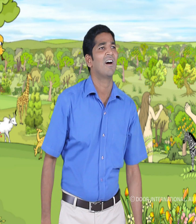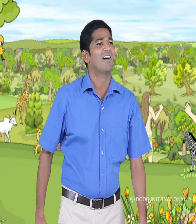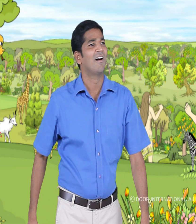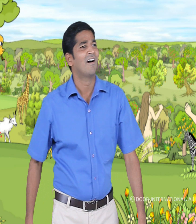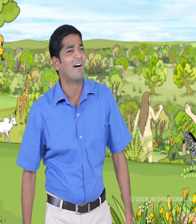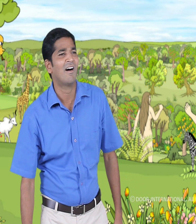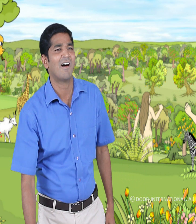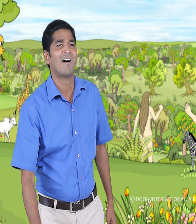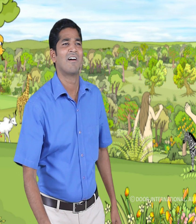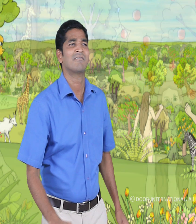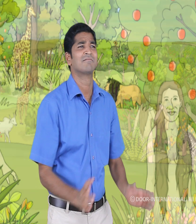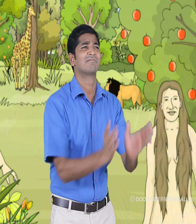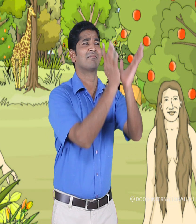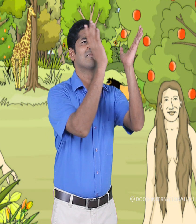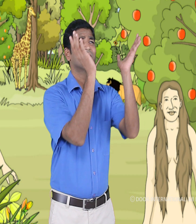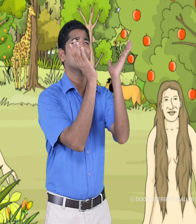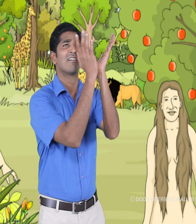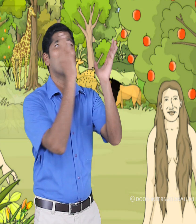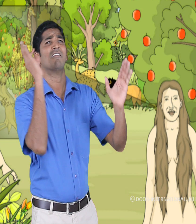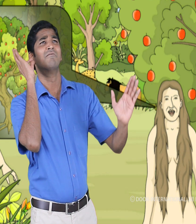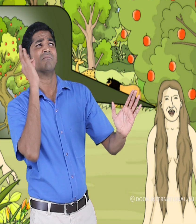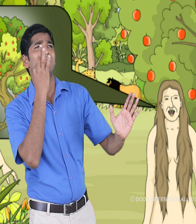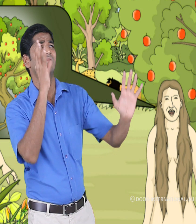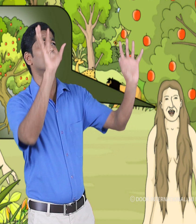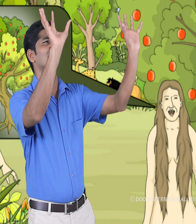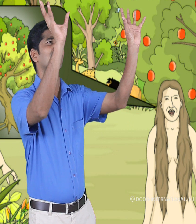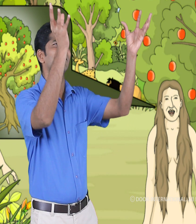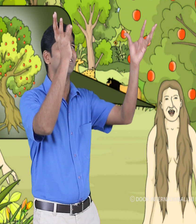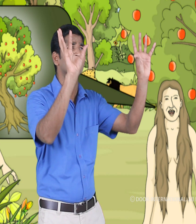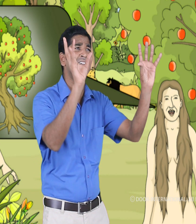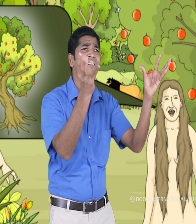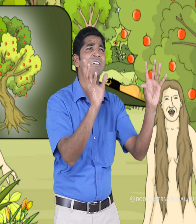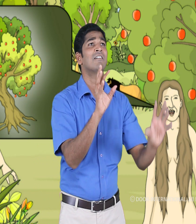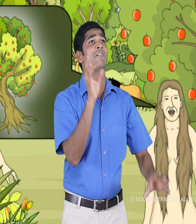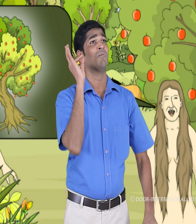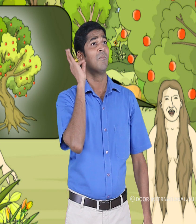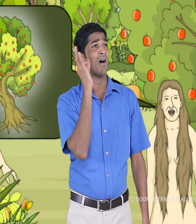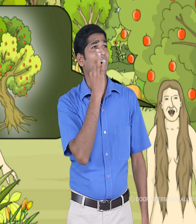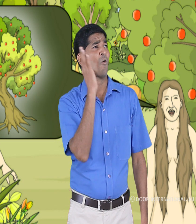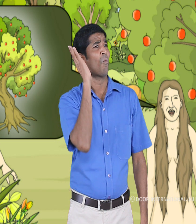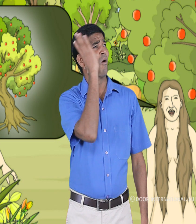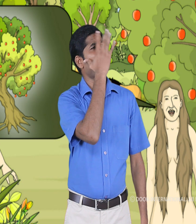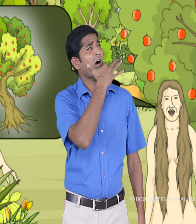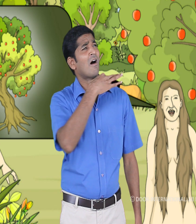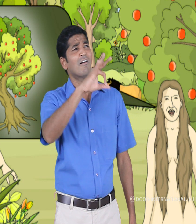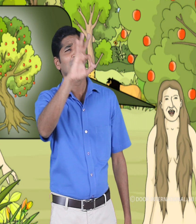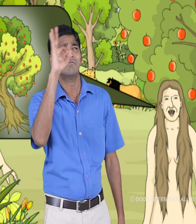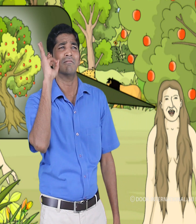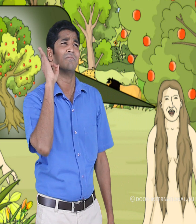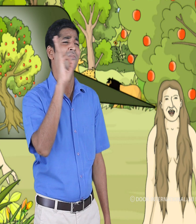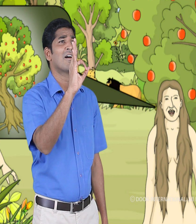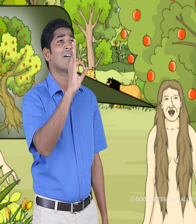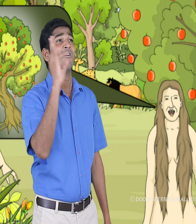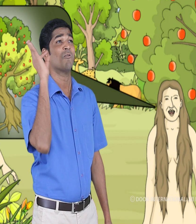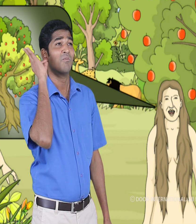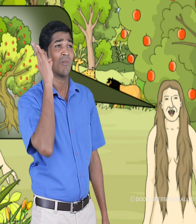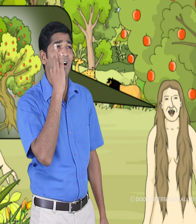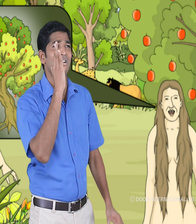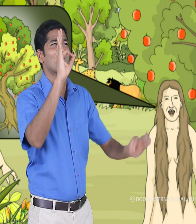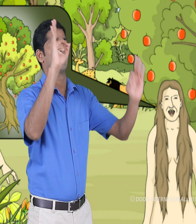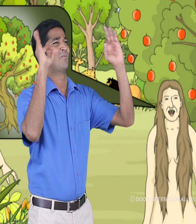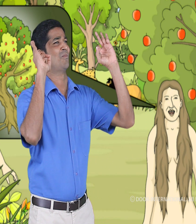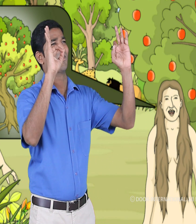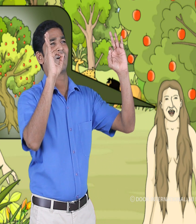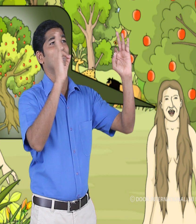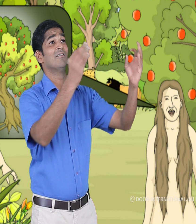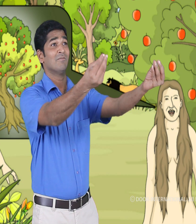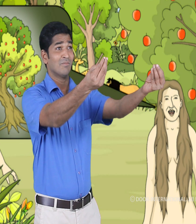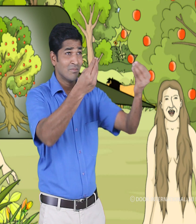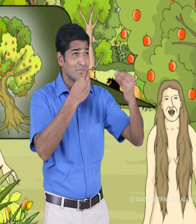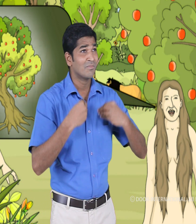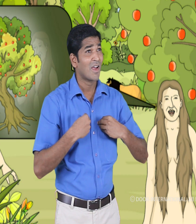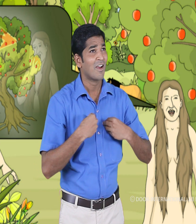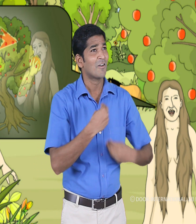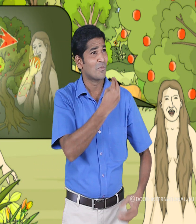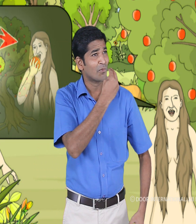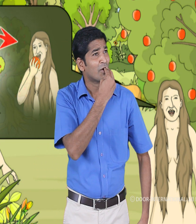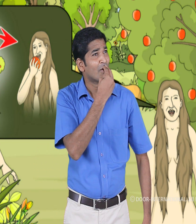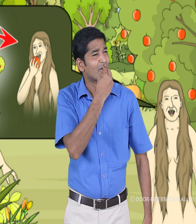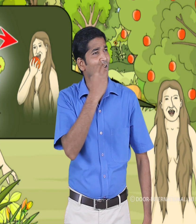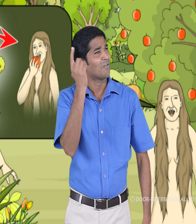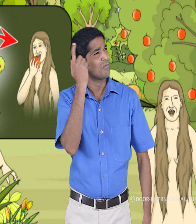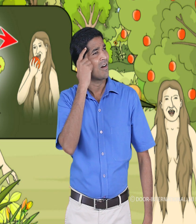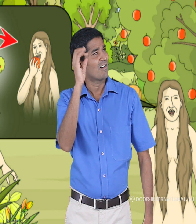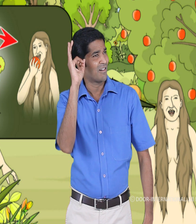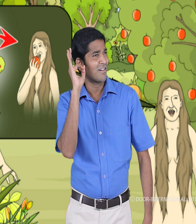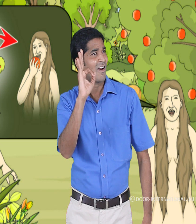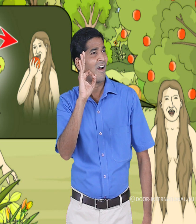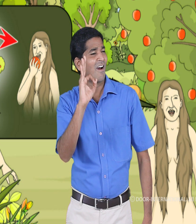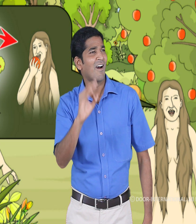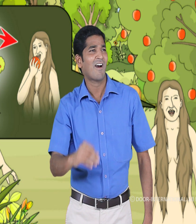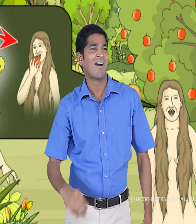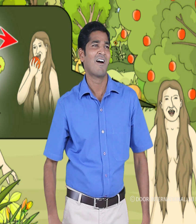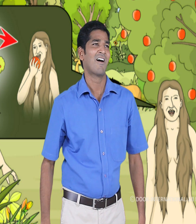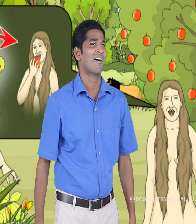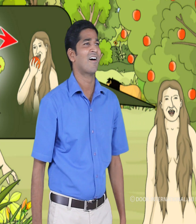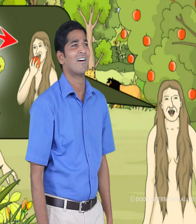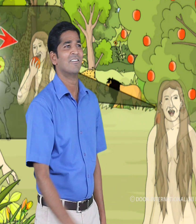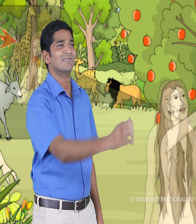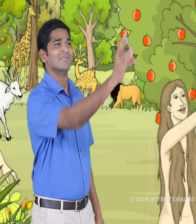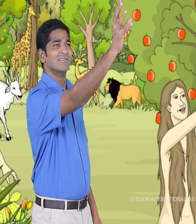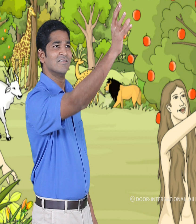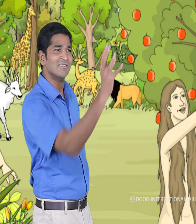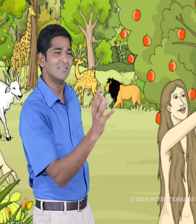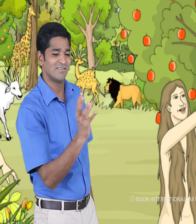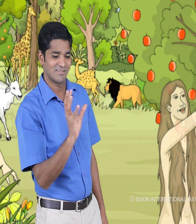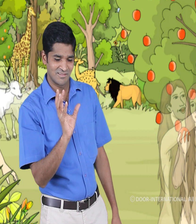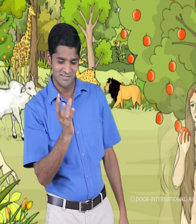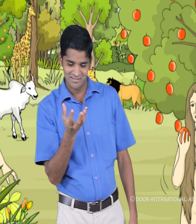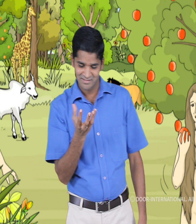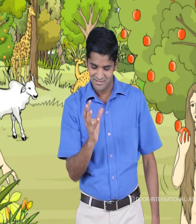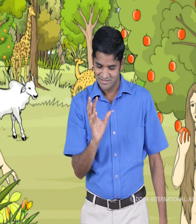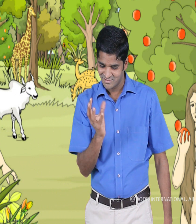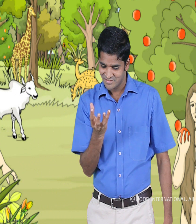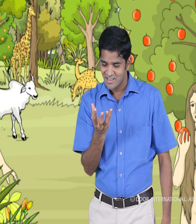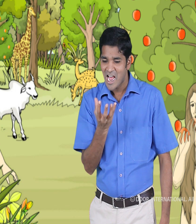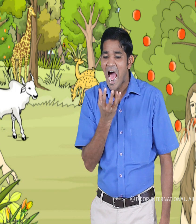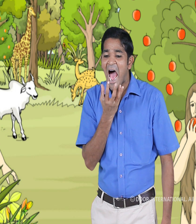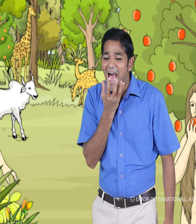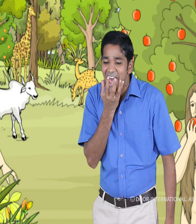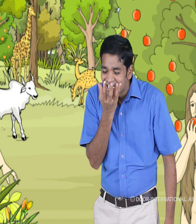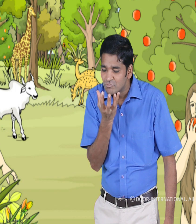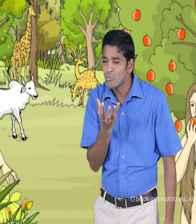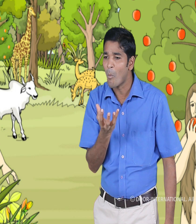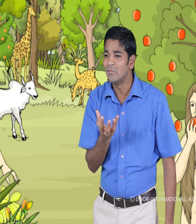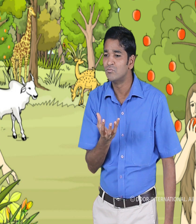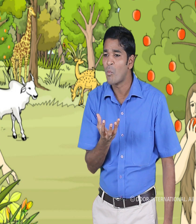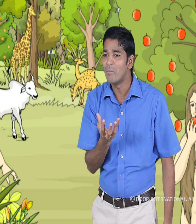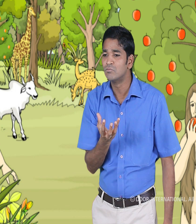When the woman saw that the tree was good for food and pleasing to the eyes, and that it was desirable for obtaining wisdom, she took the fruit and ate it.